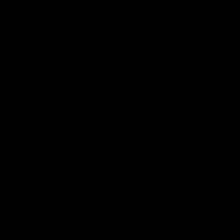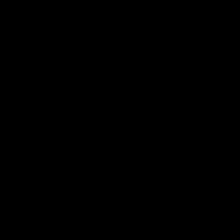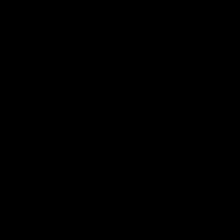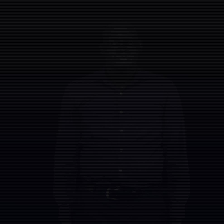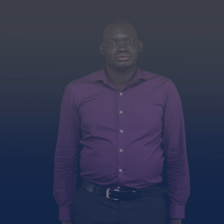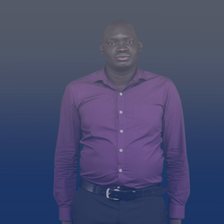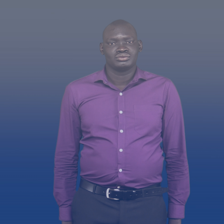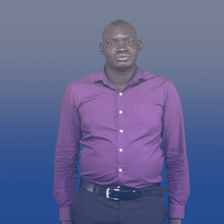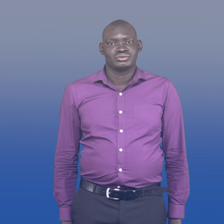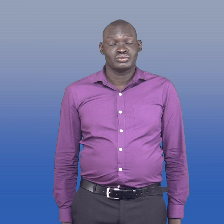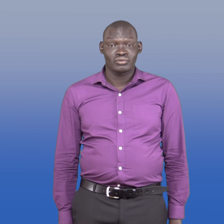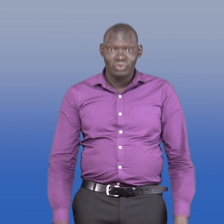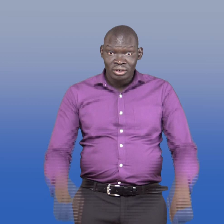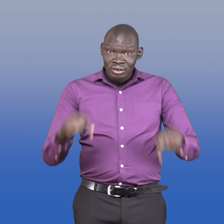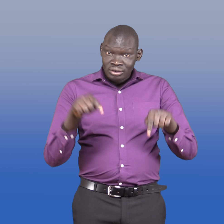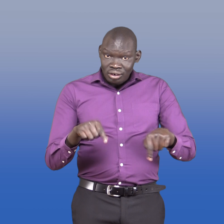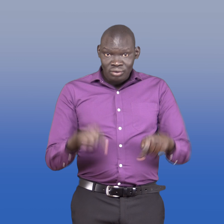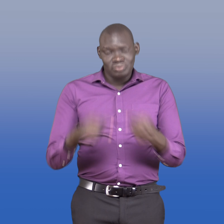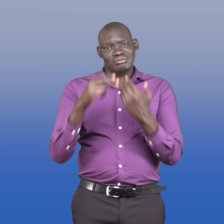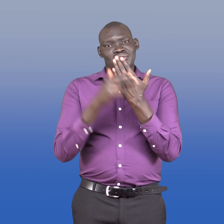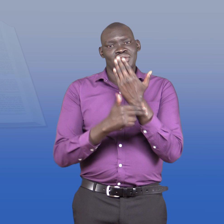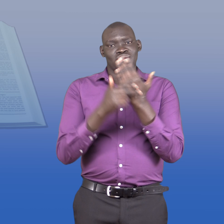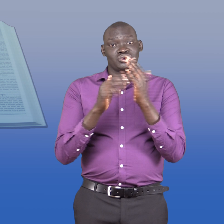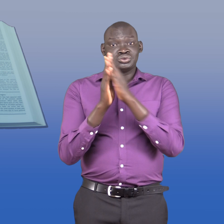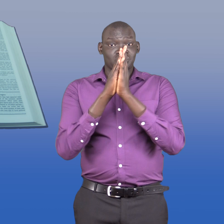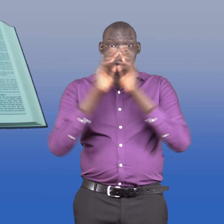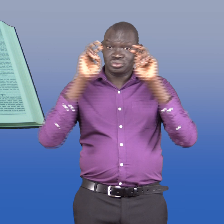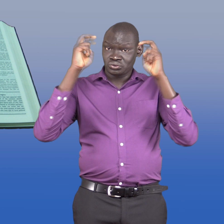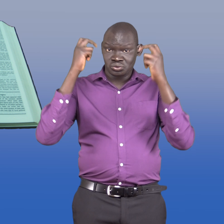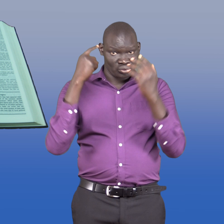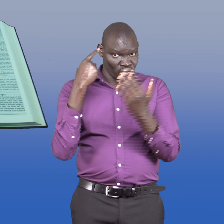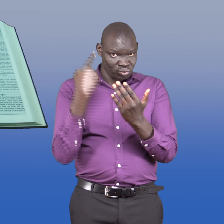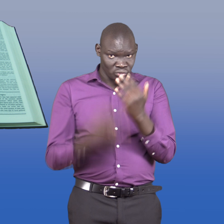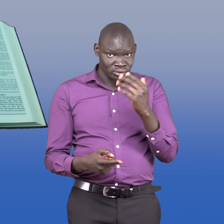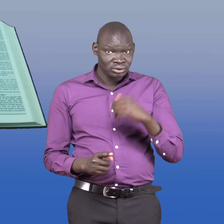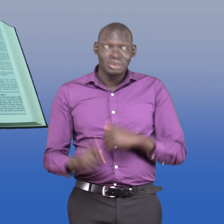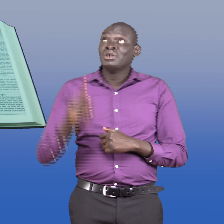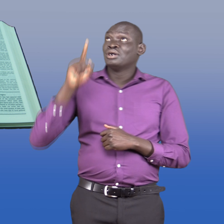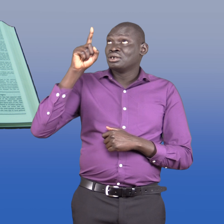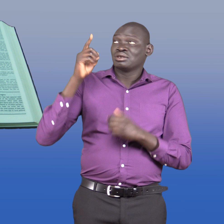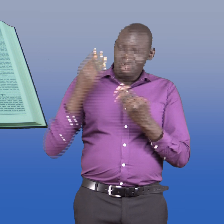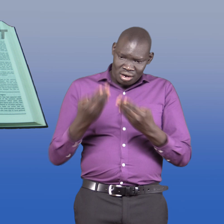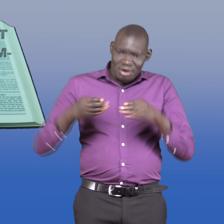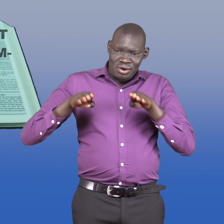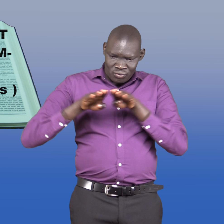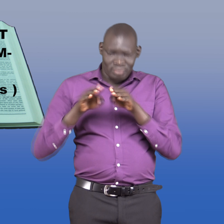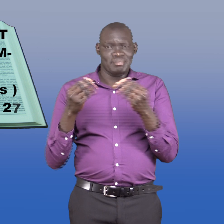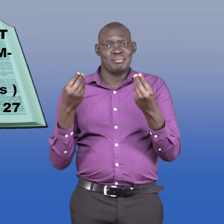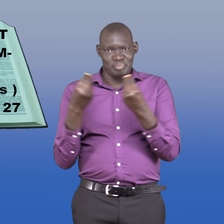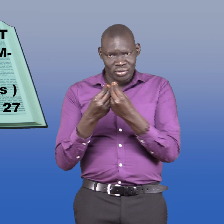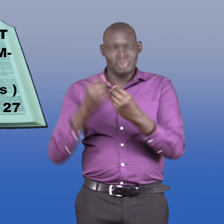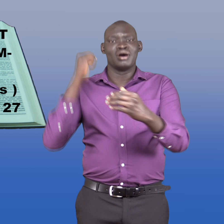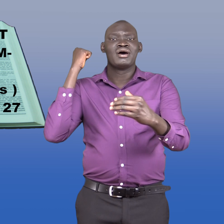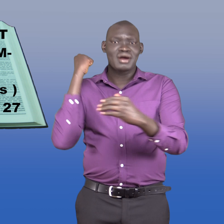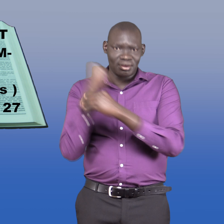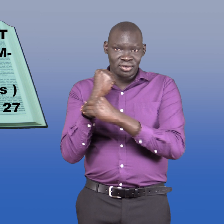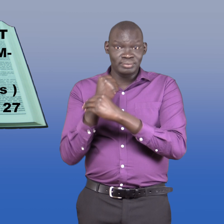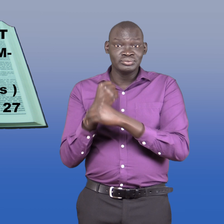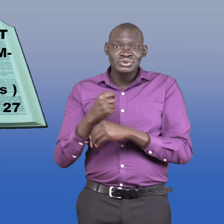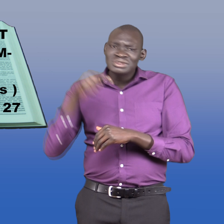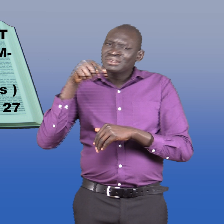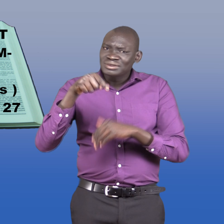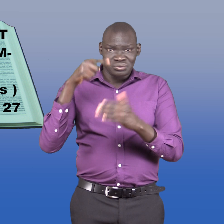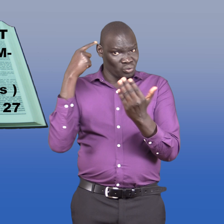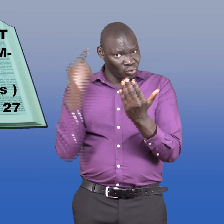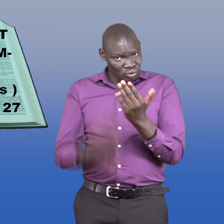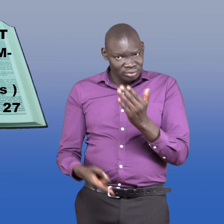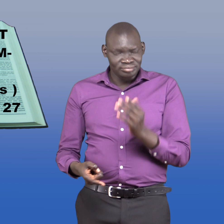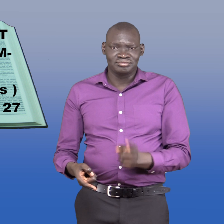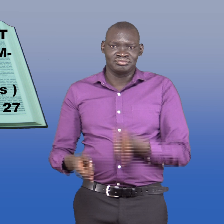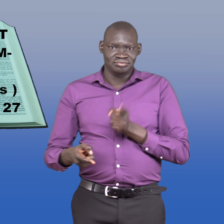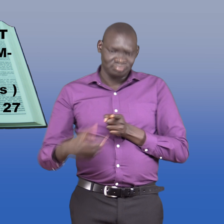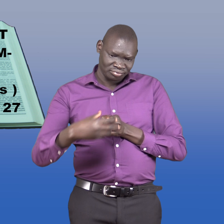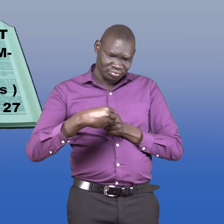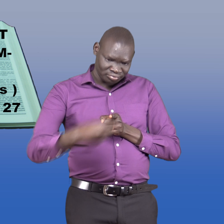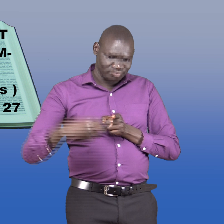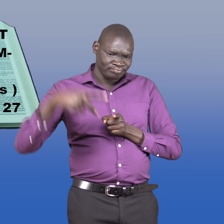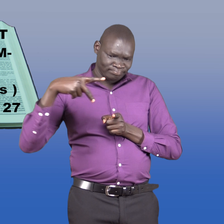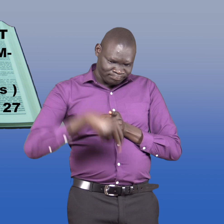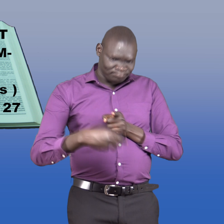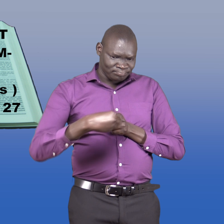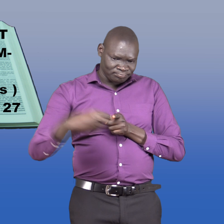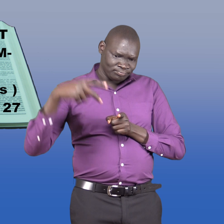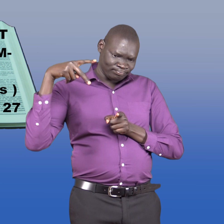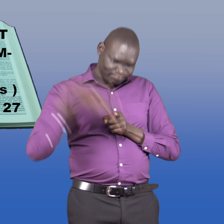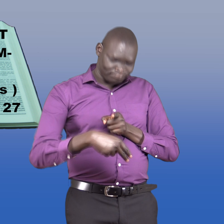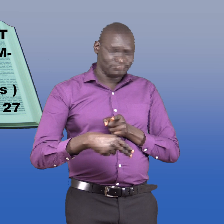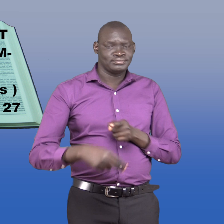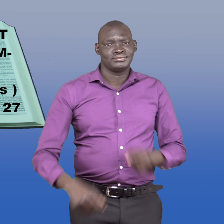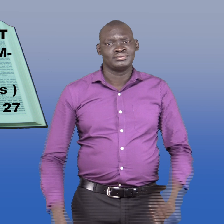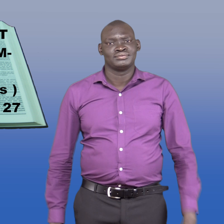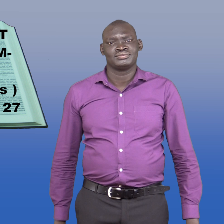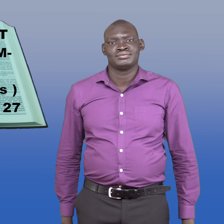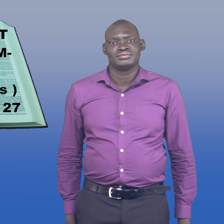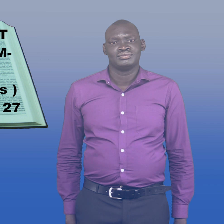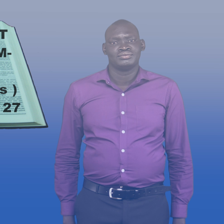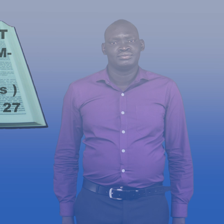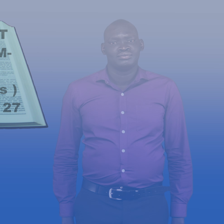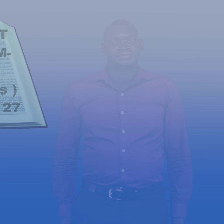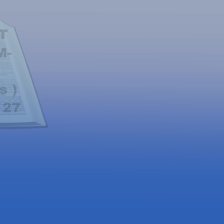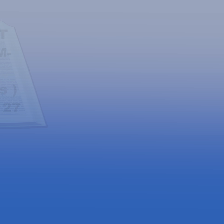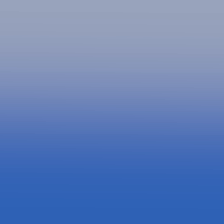The covenant of God with Abraham - circumcision